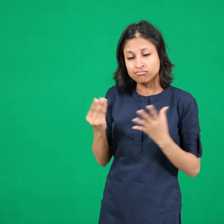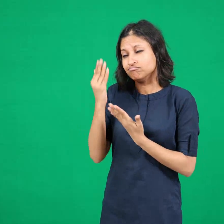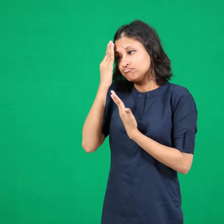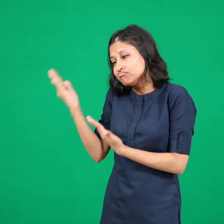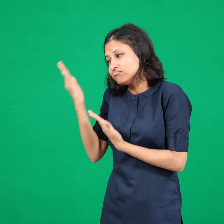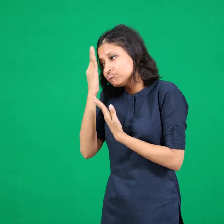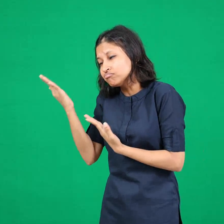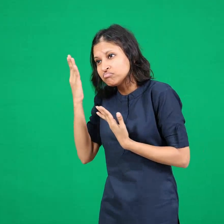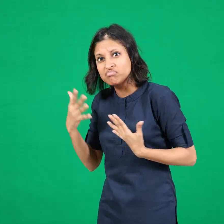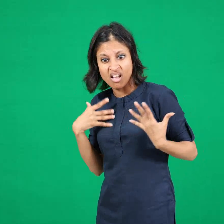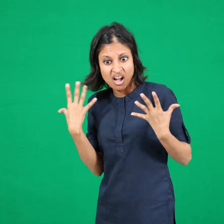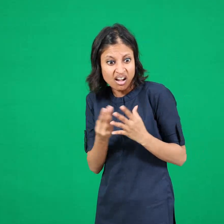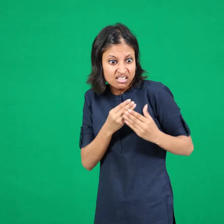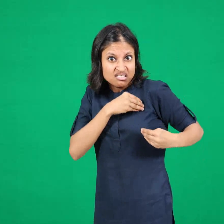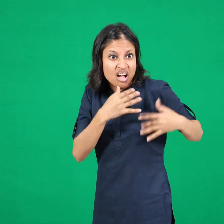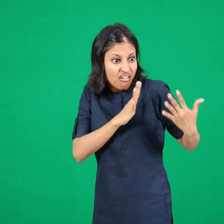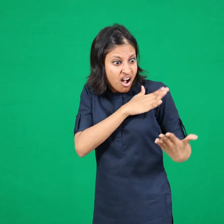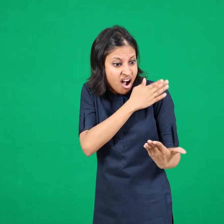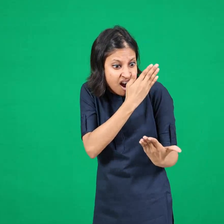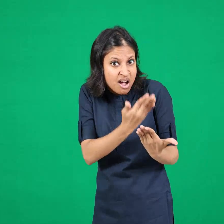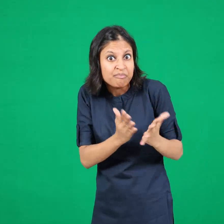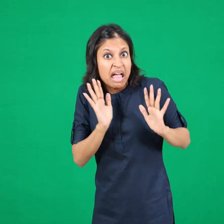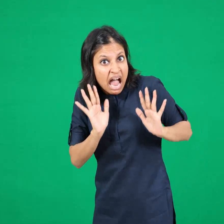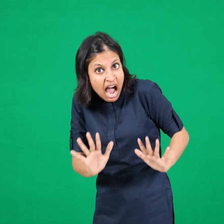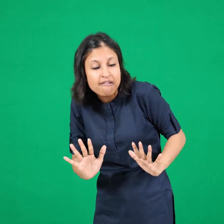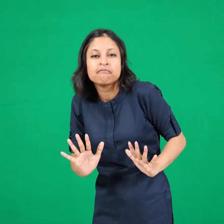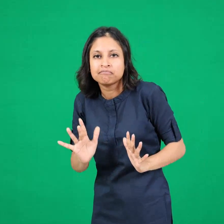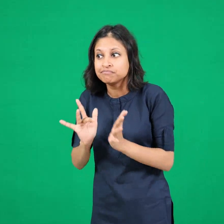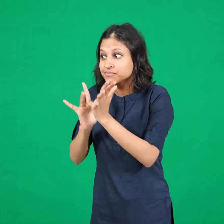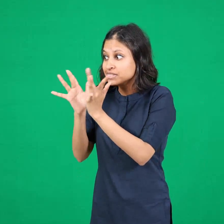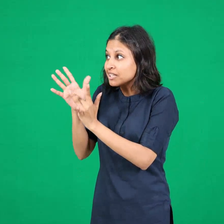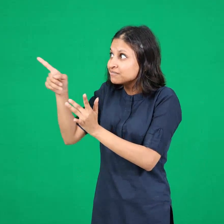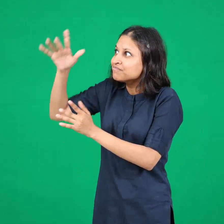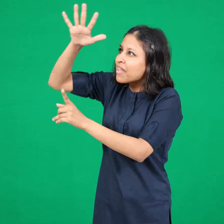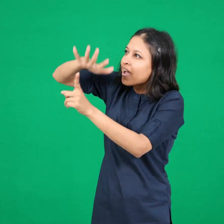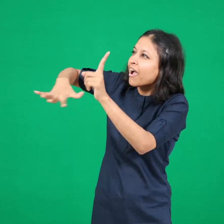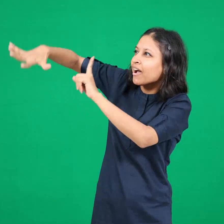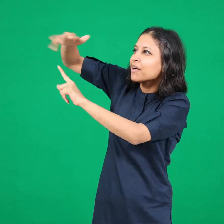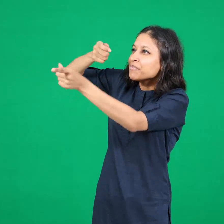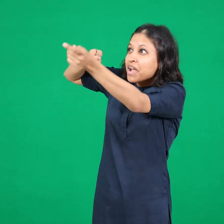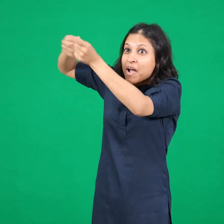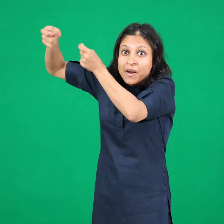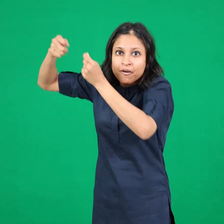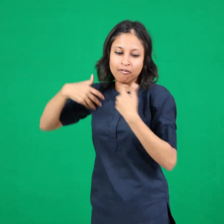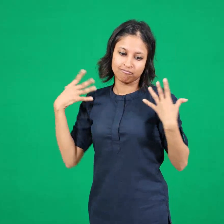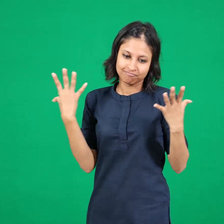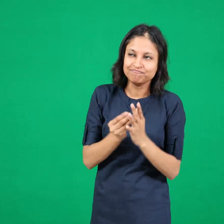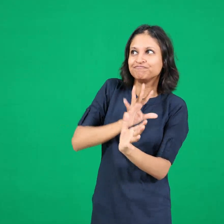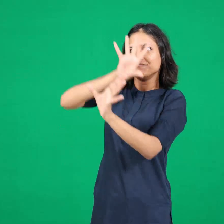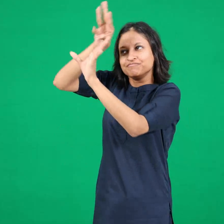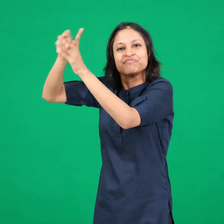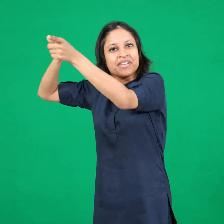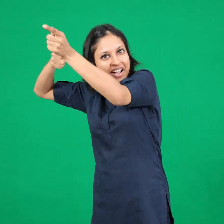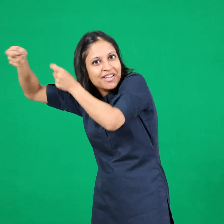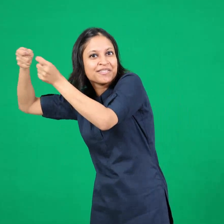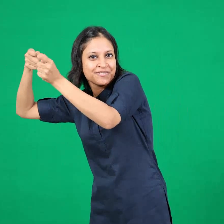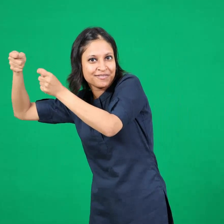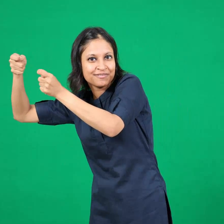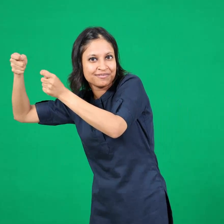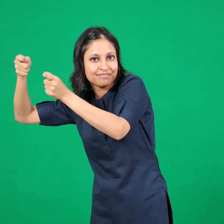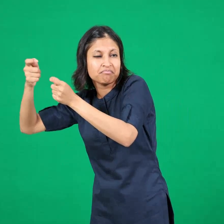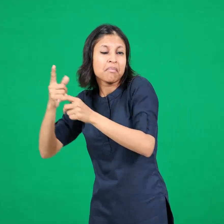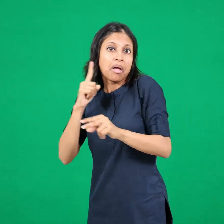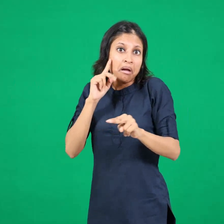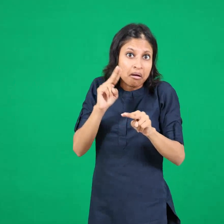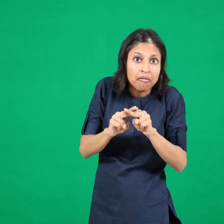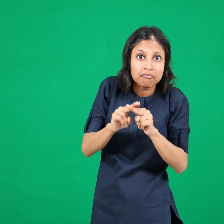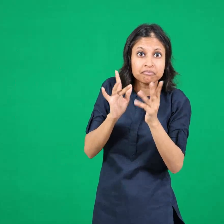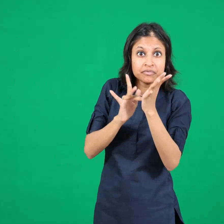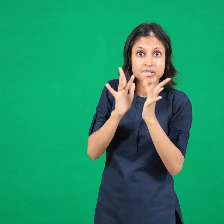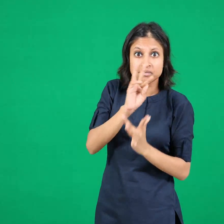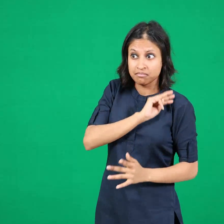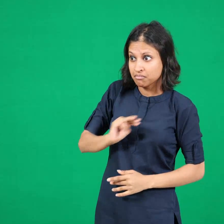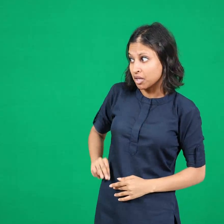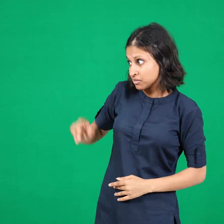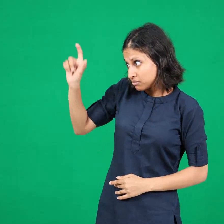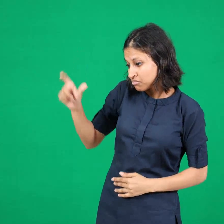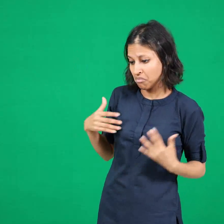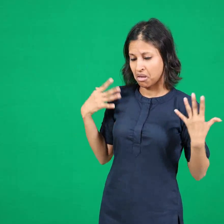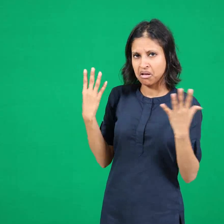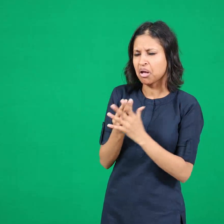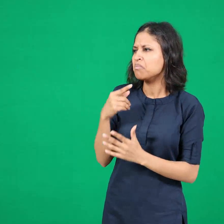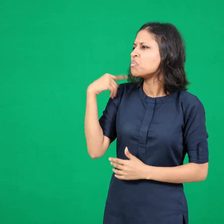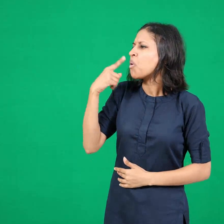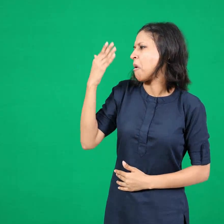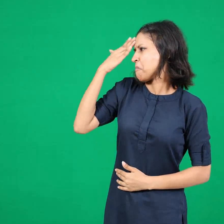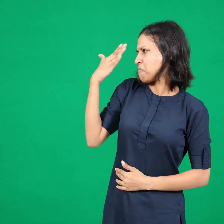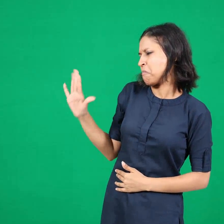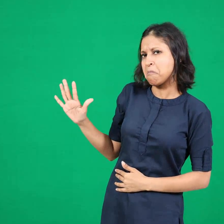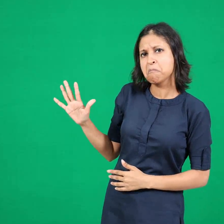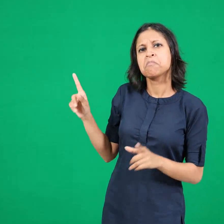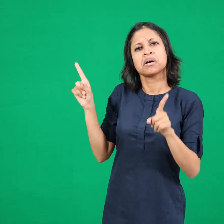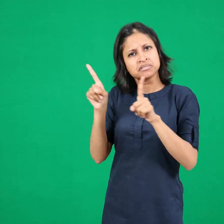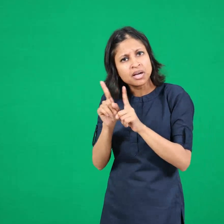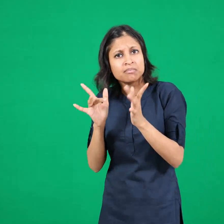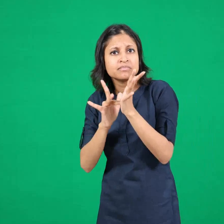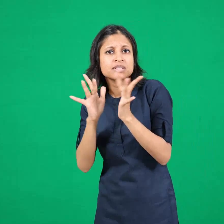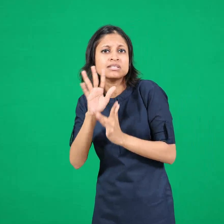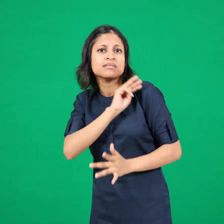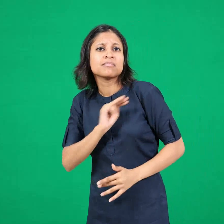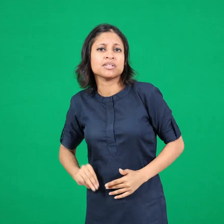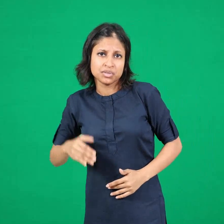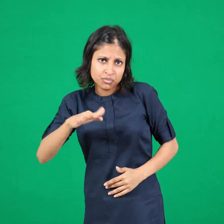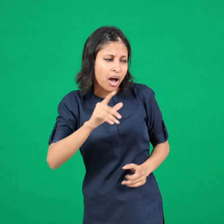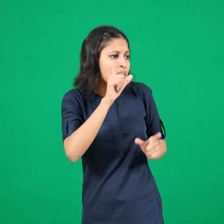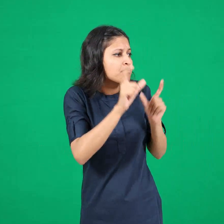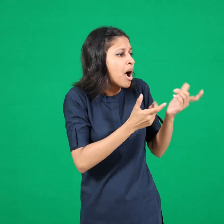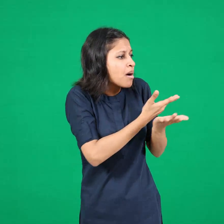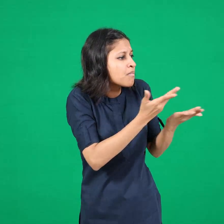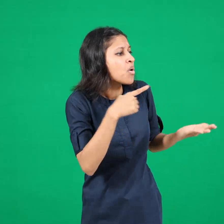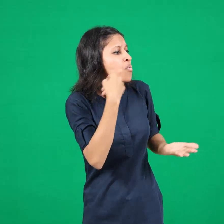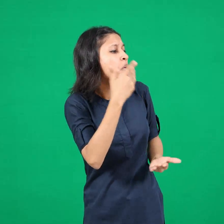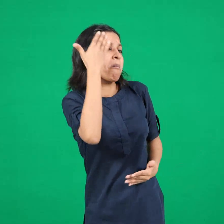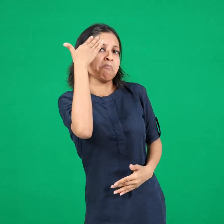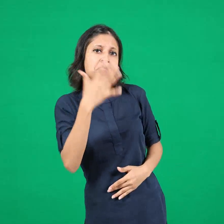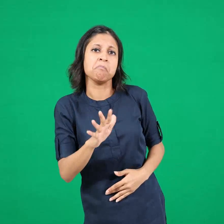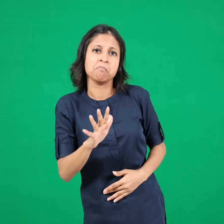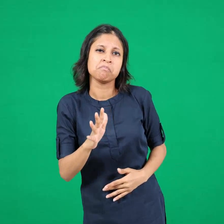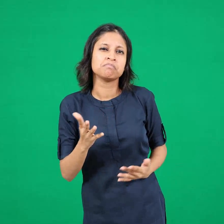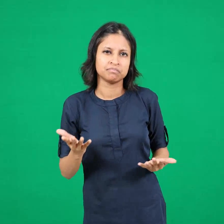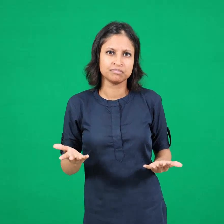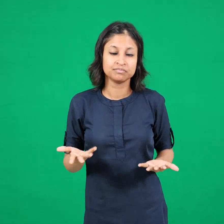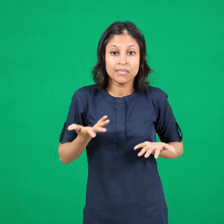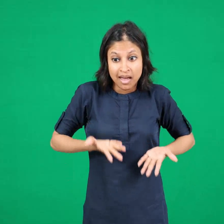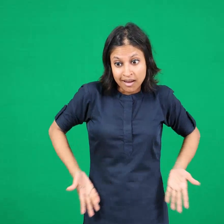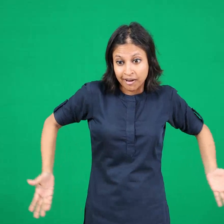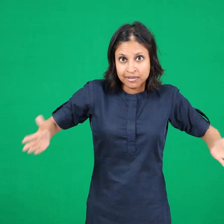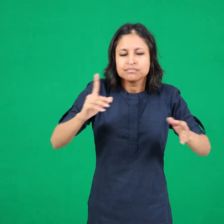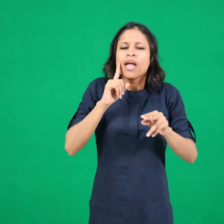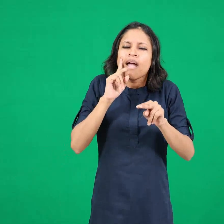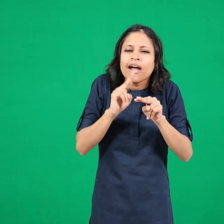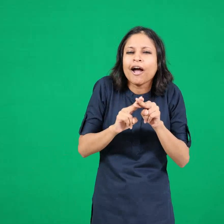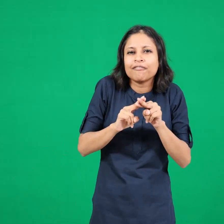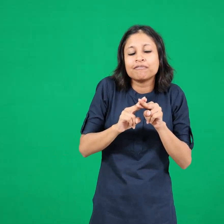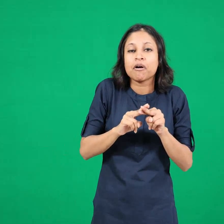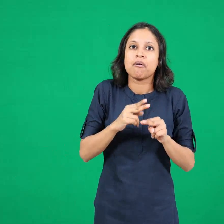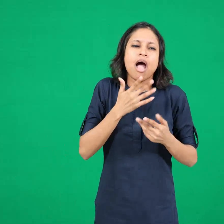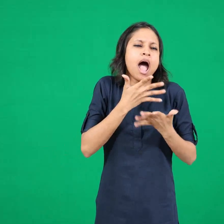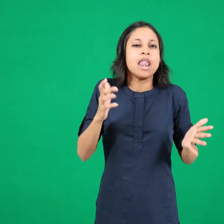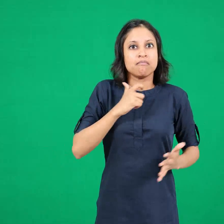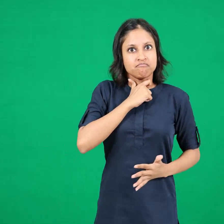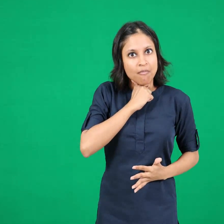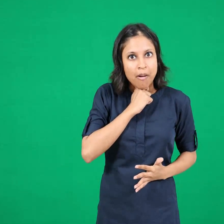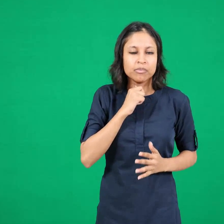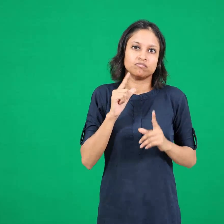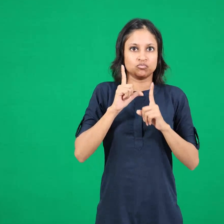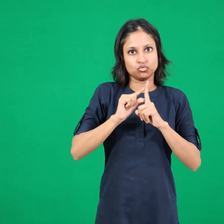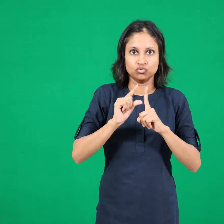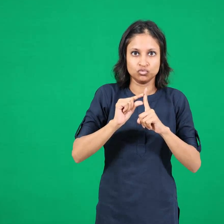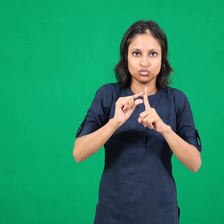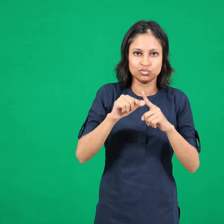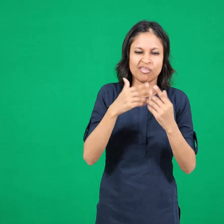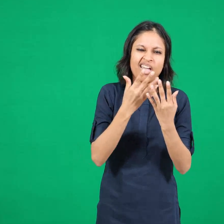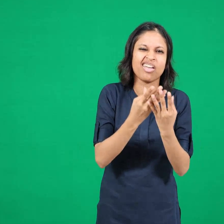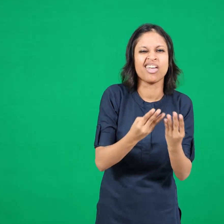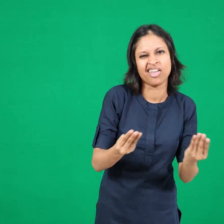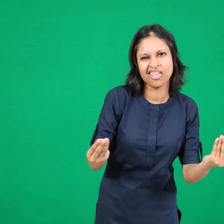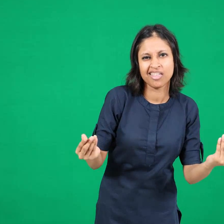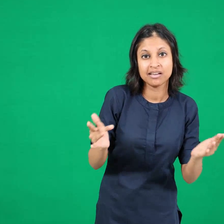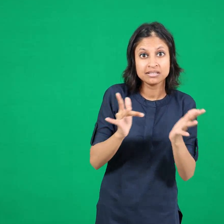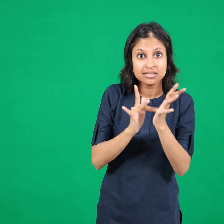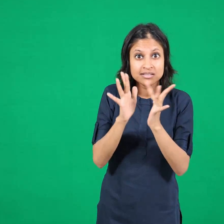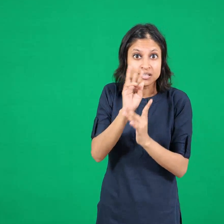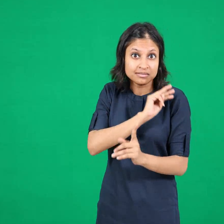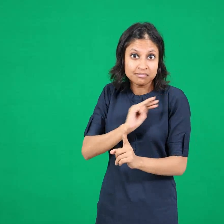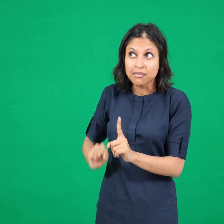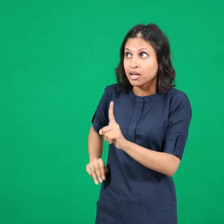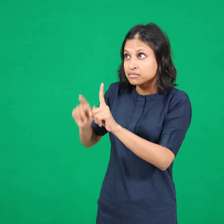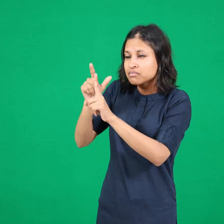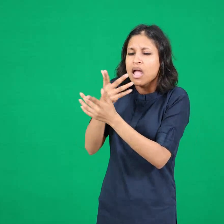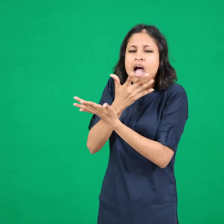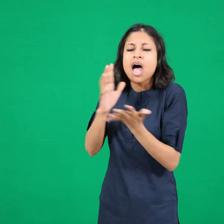if we endure, we will also reign with Him; if we deny Him, He will also deny us;